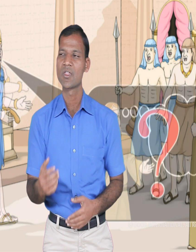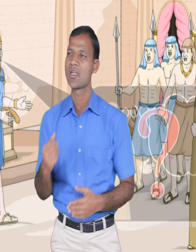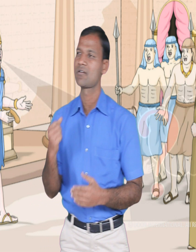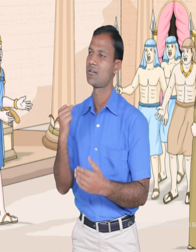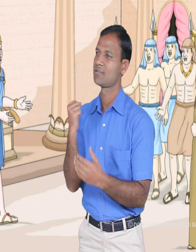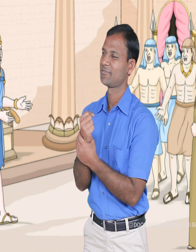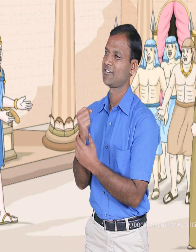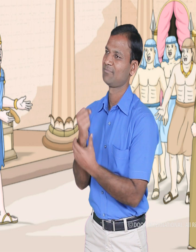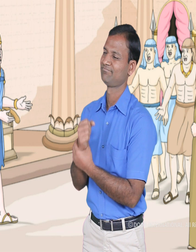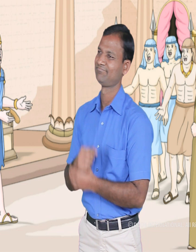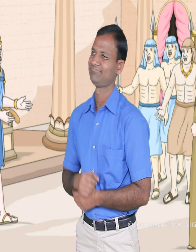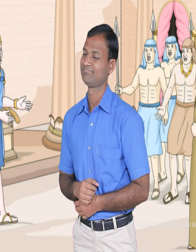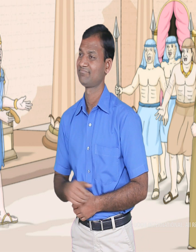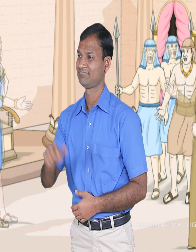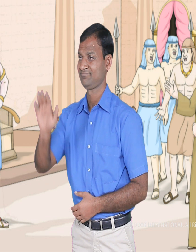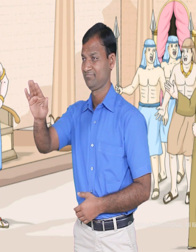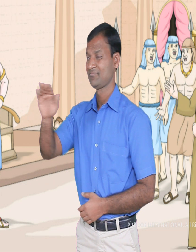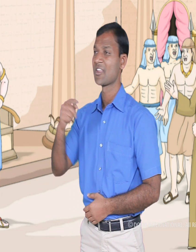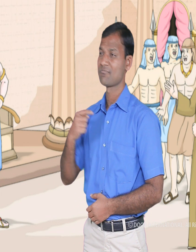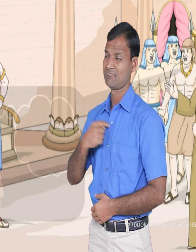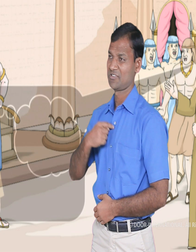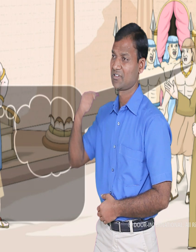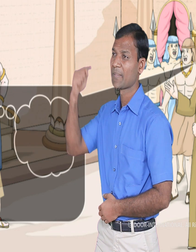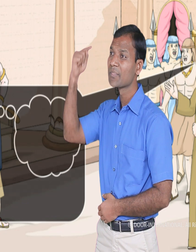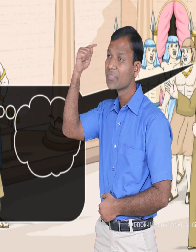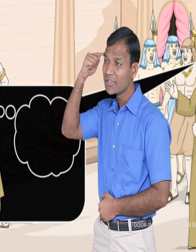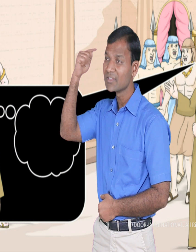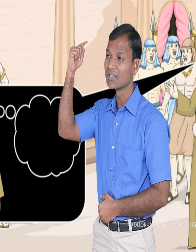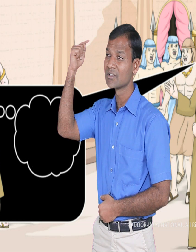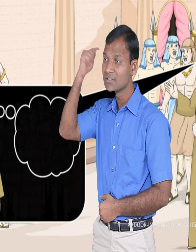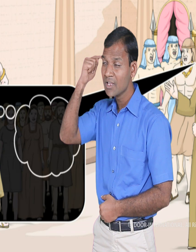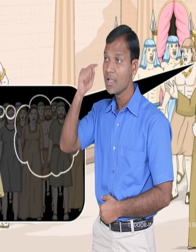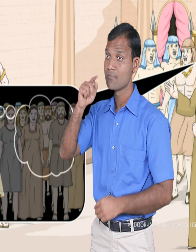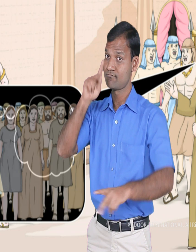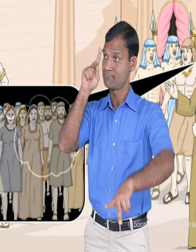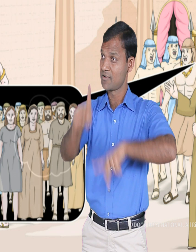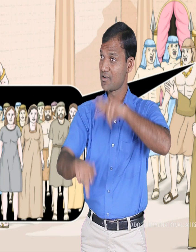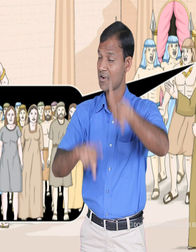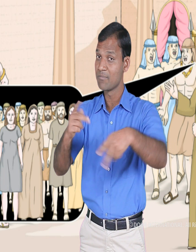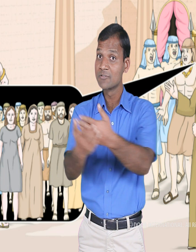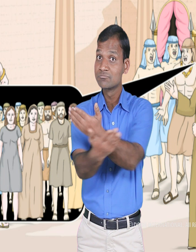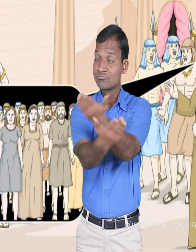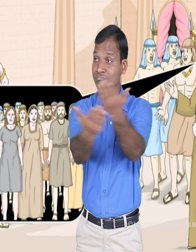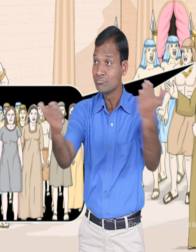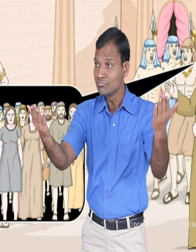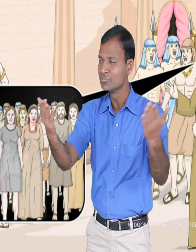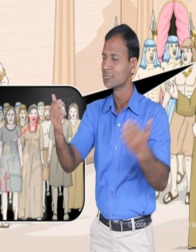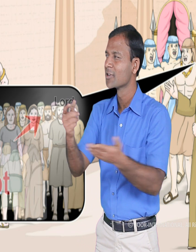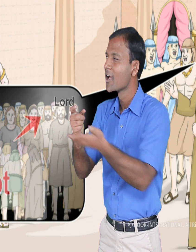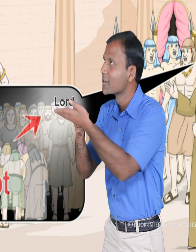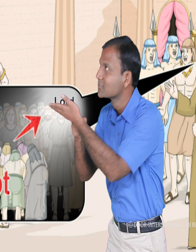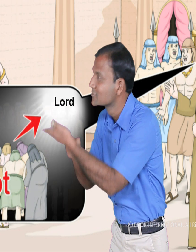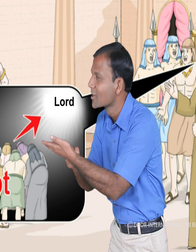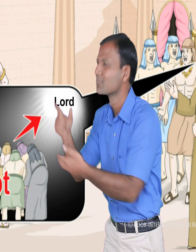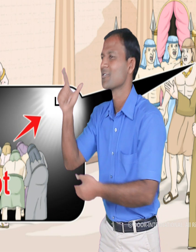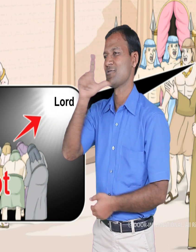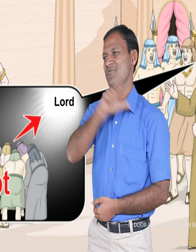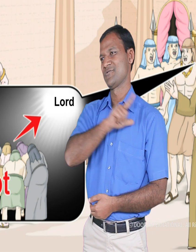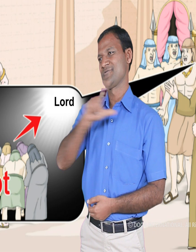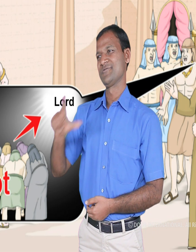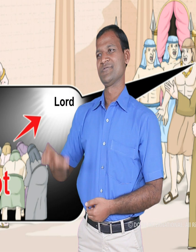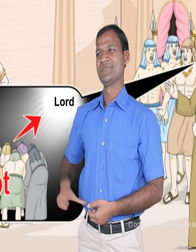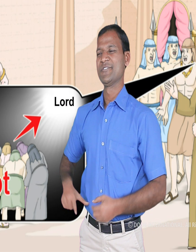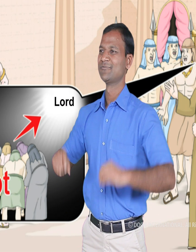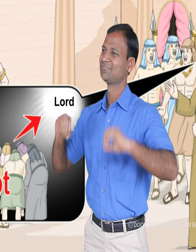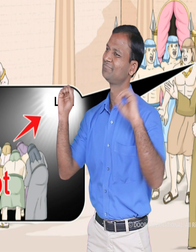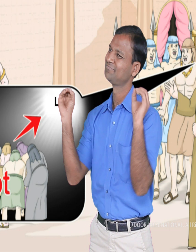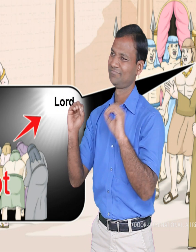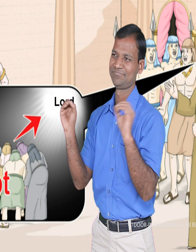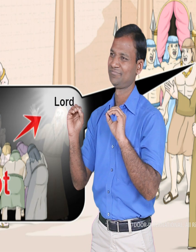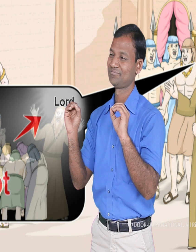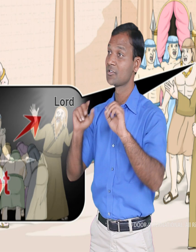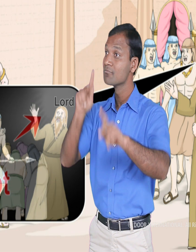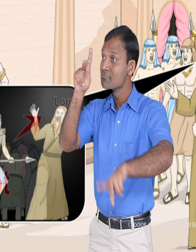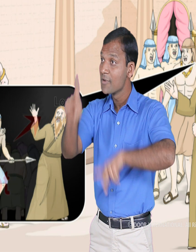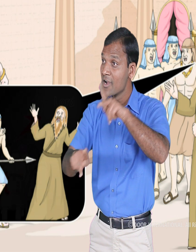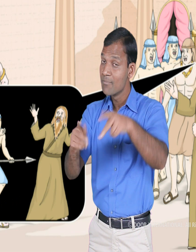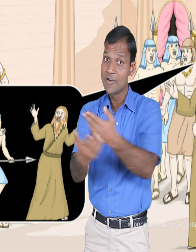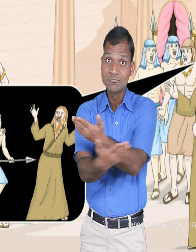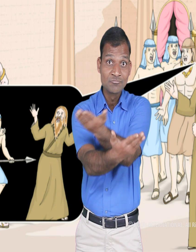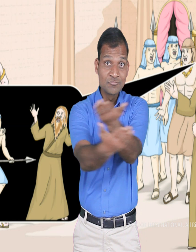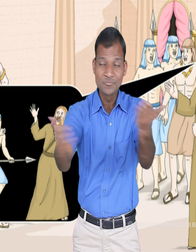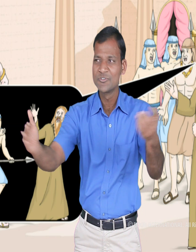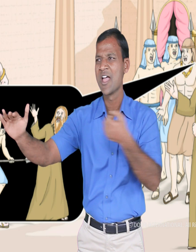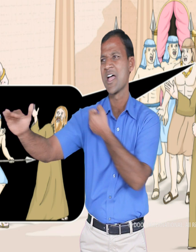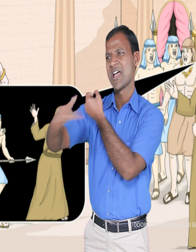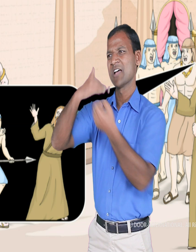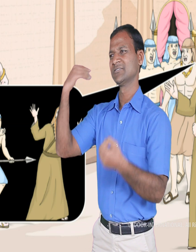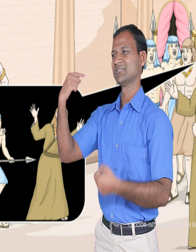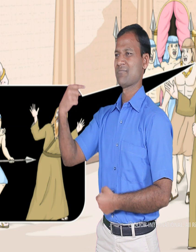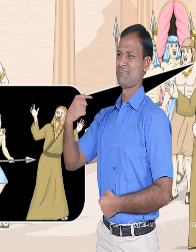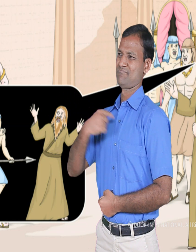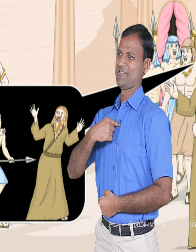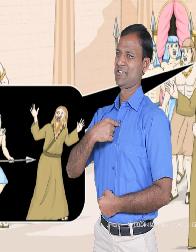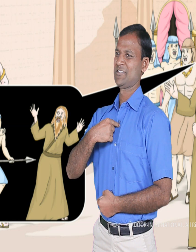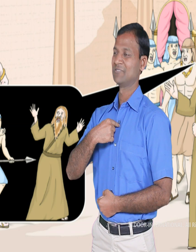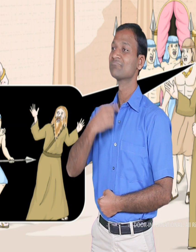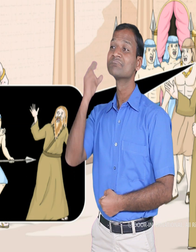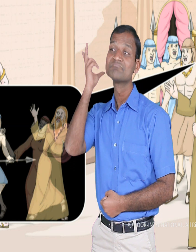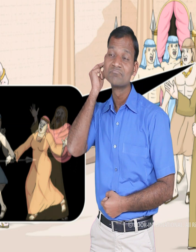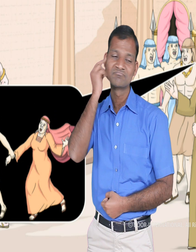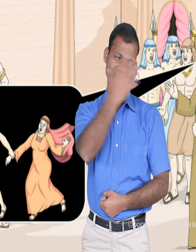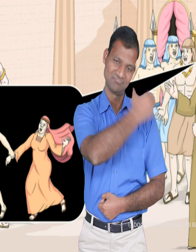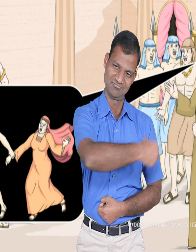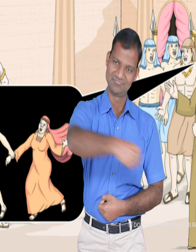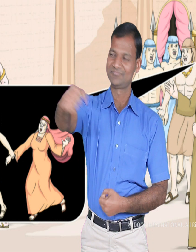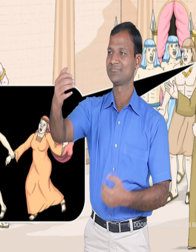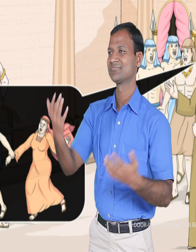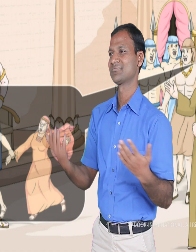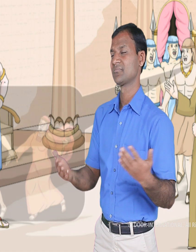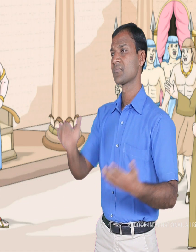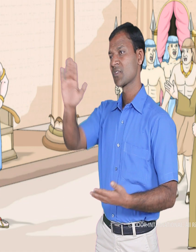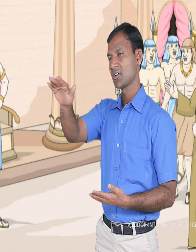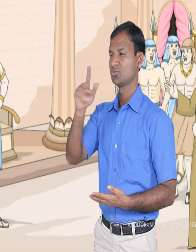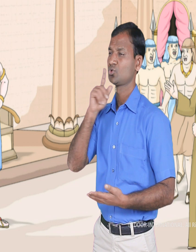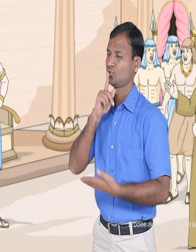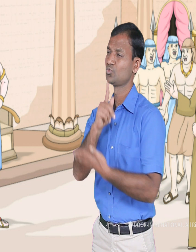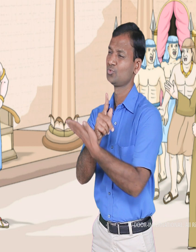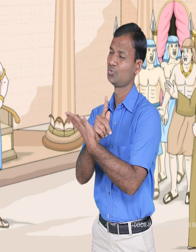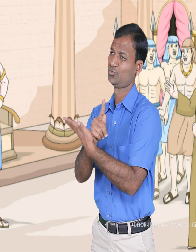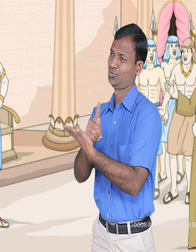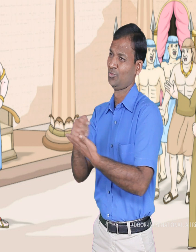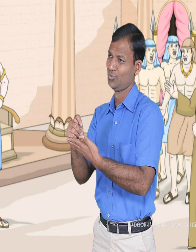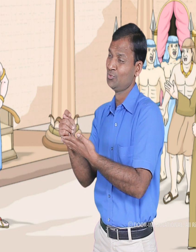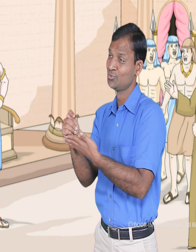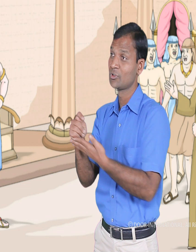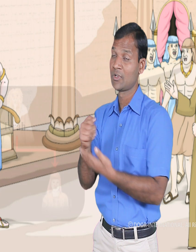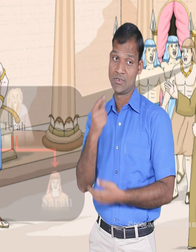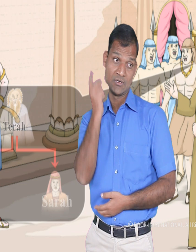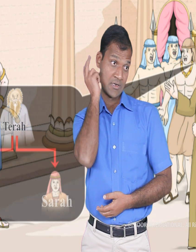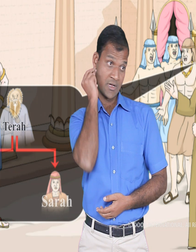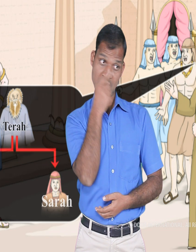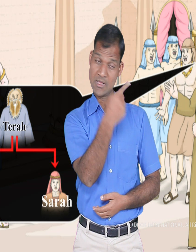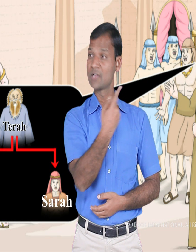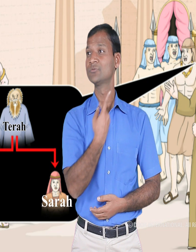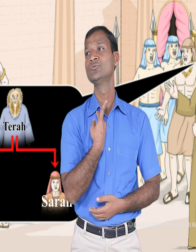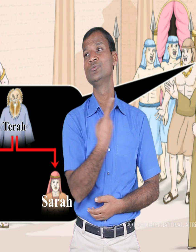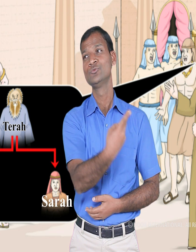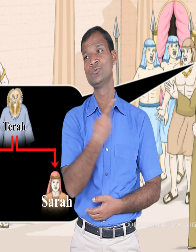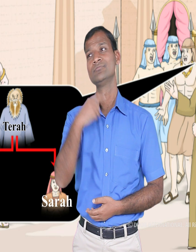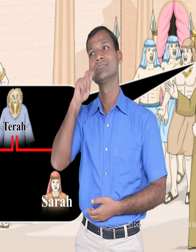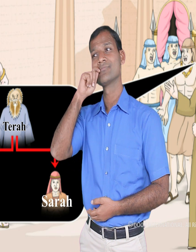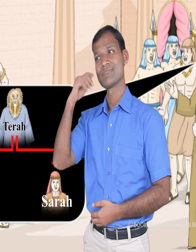Abraham replied, “I thought to myself, ‘Surely there is no fear of God in this place. They will kill me on account of my wife.’